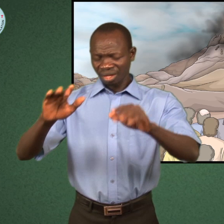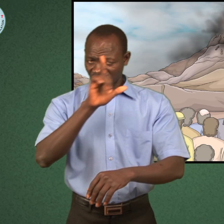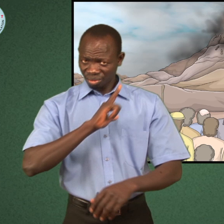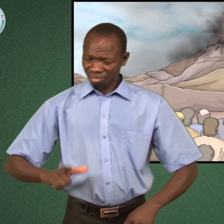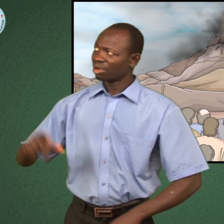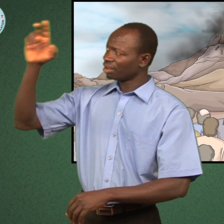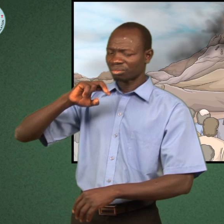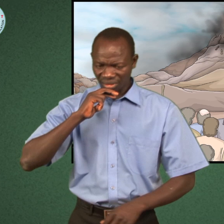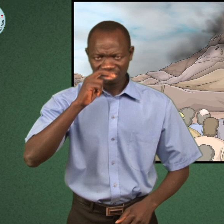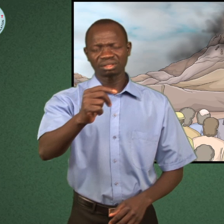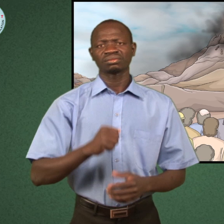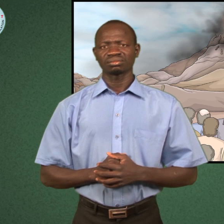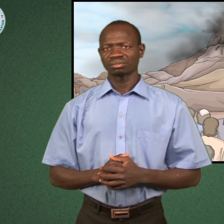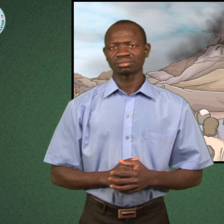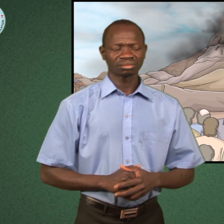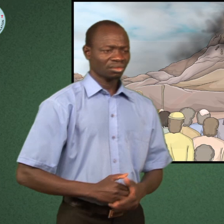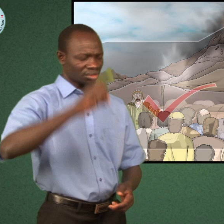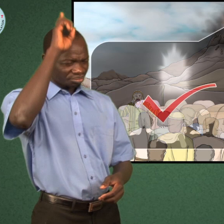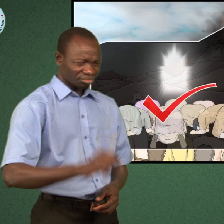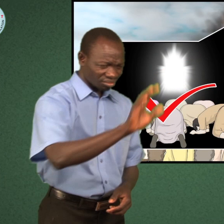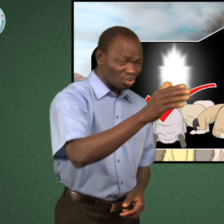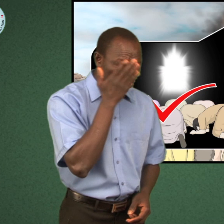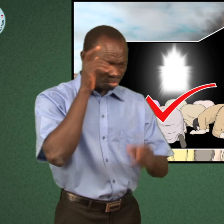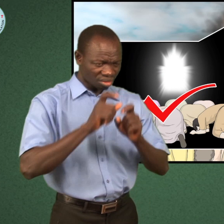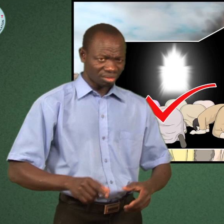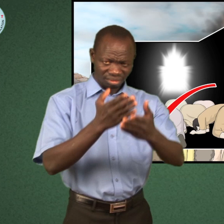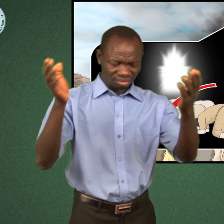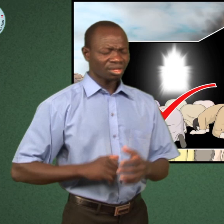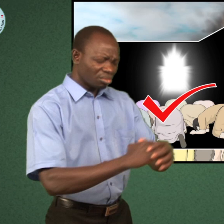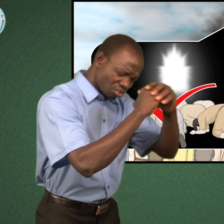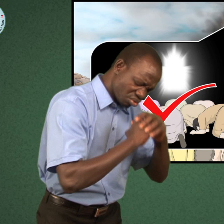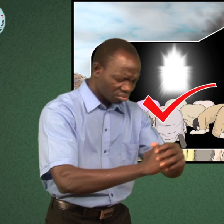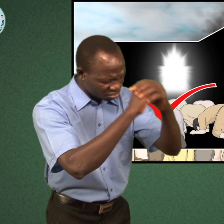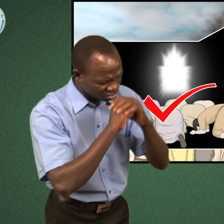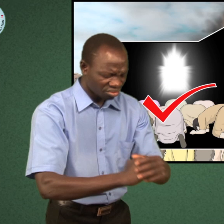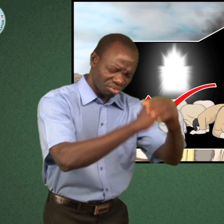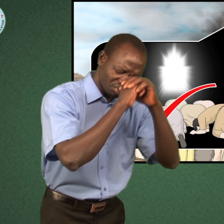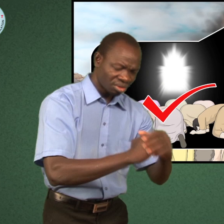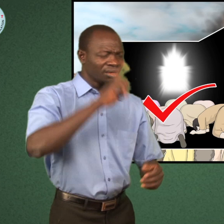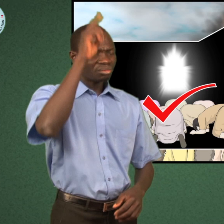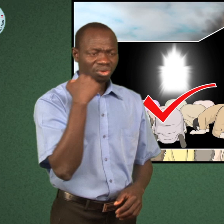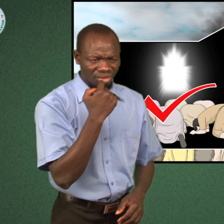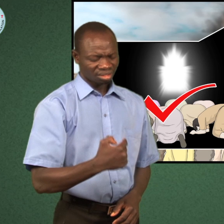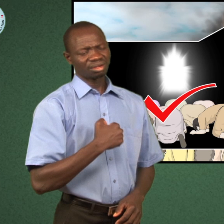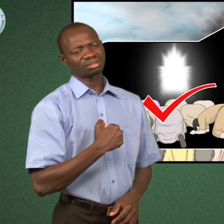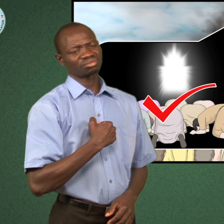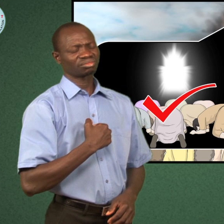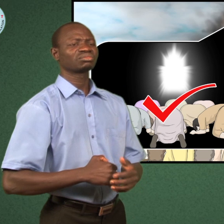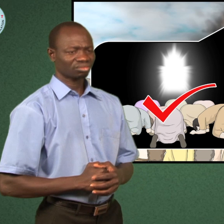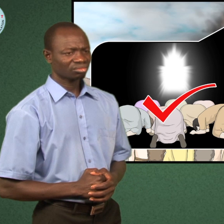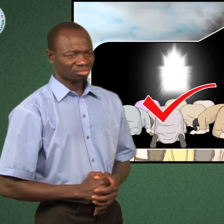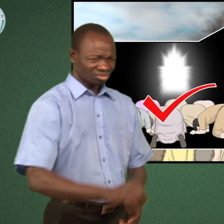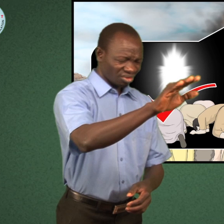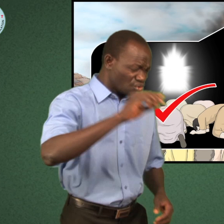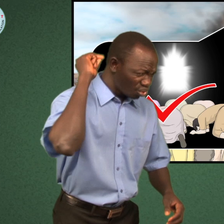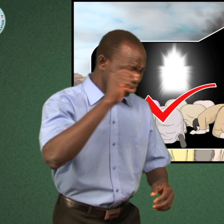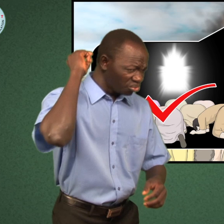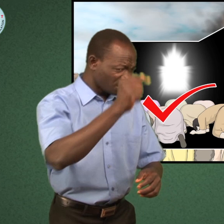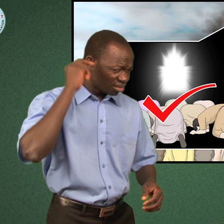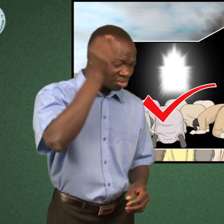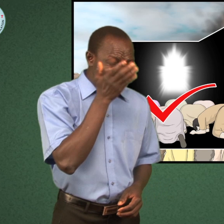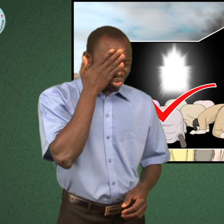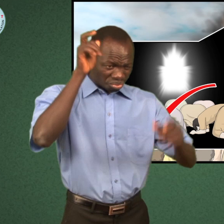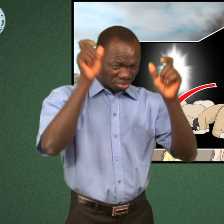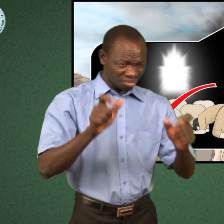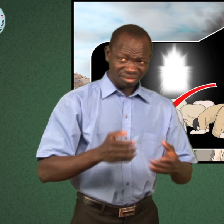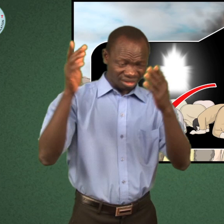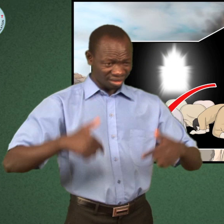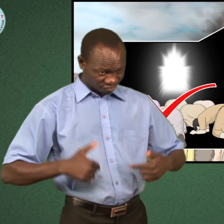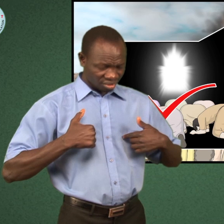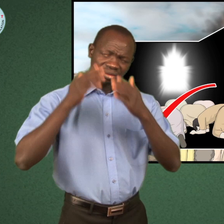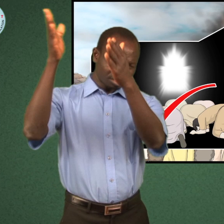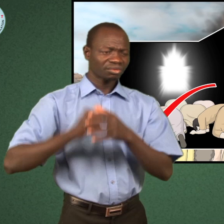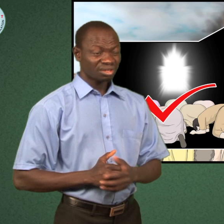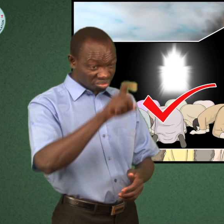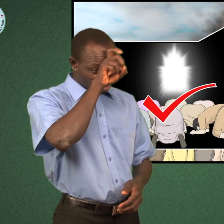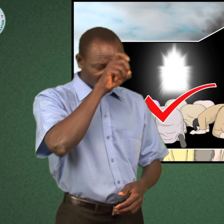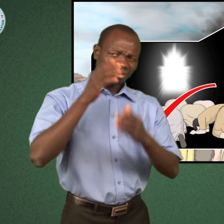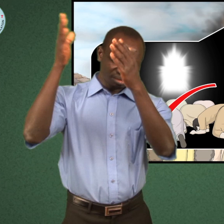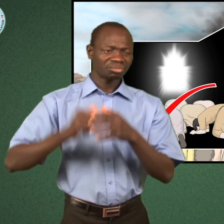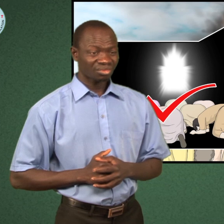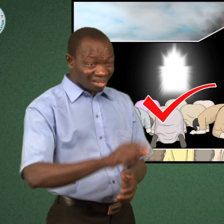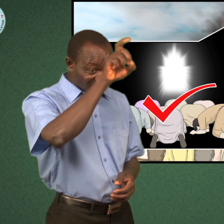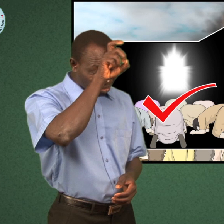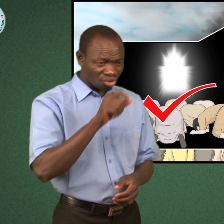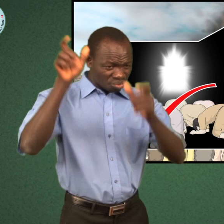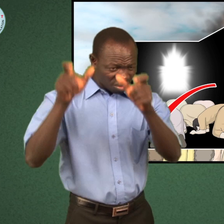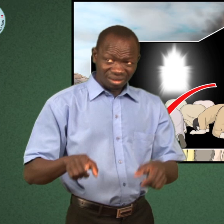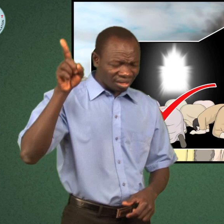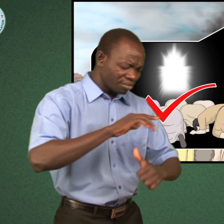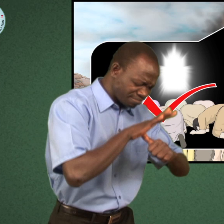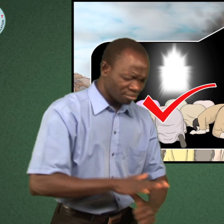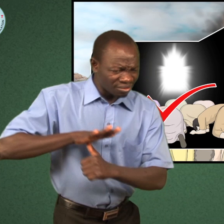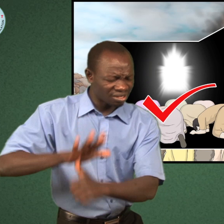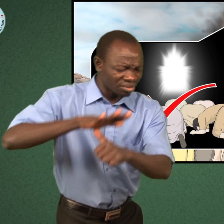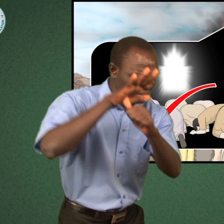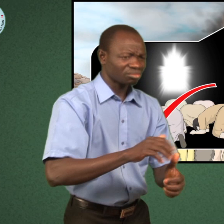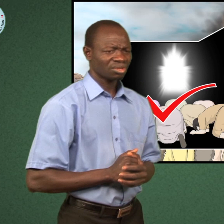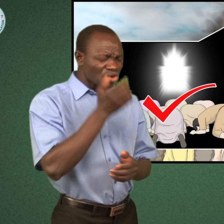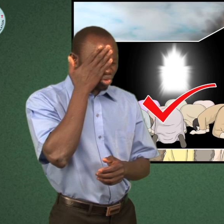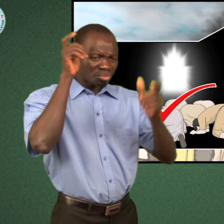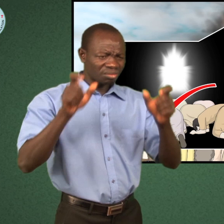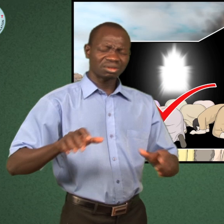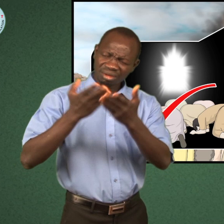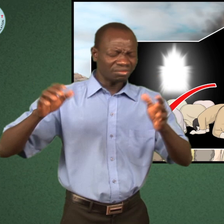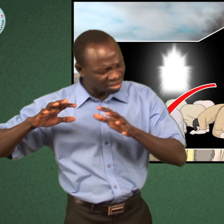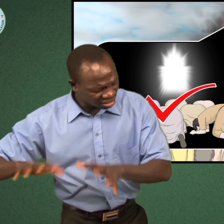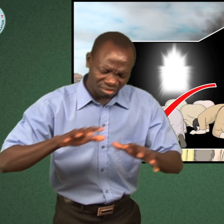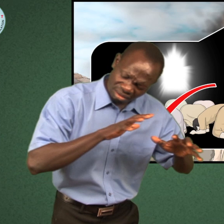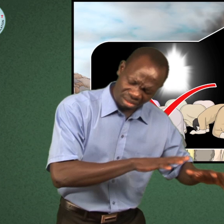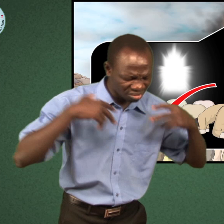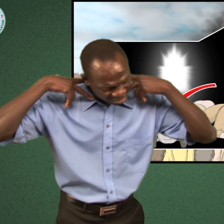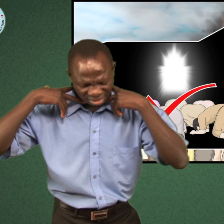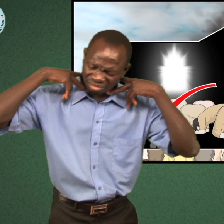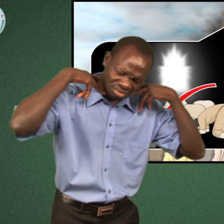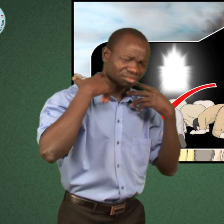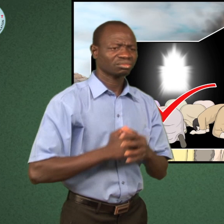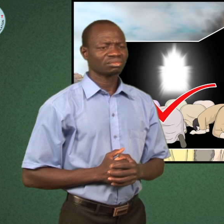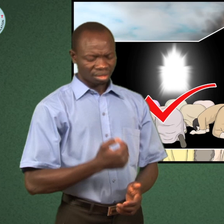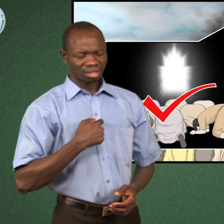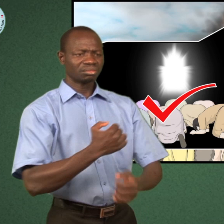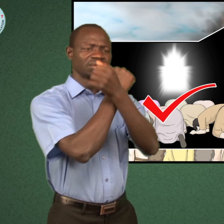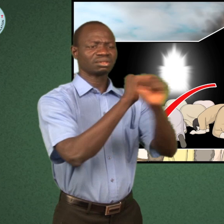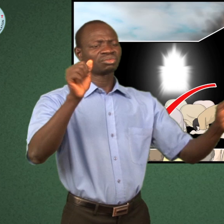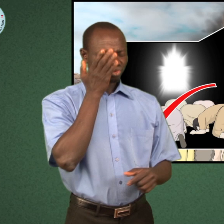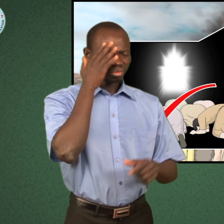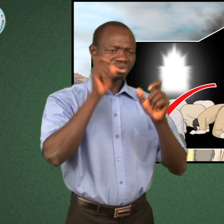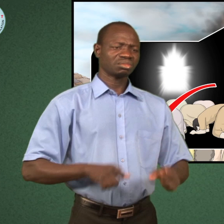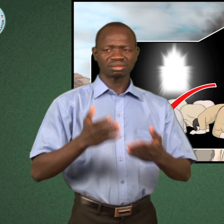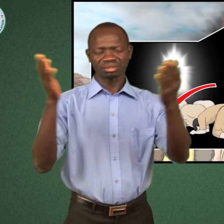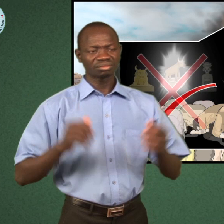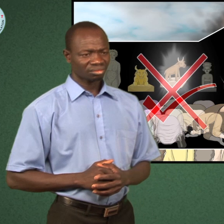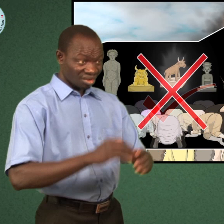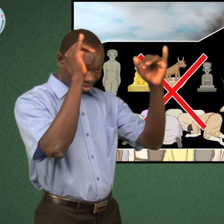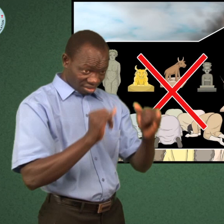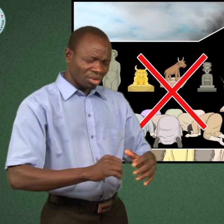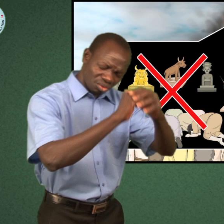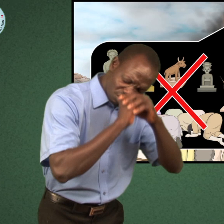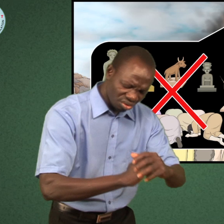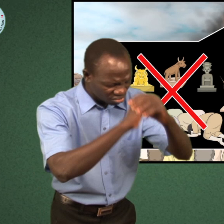And God spoke all these words: “I am the LORD your God, who brought you out of the land of Egypt, out of the house of slavery. You shall have no other gods before Me.